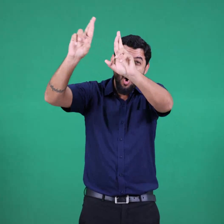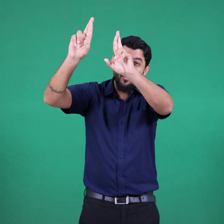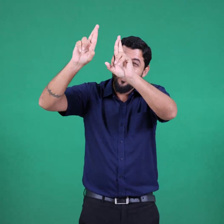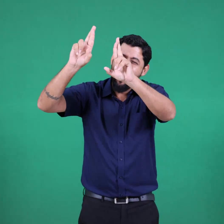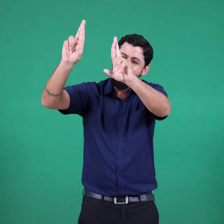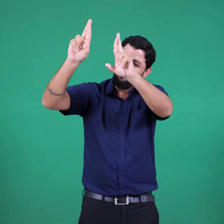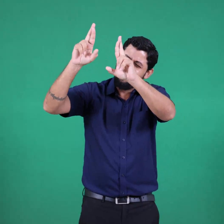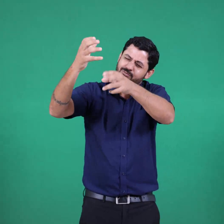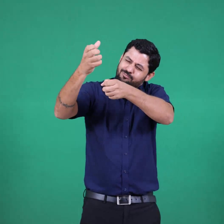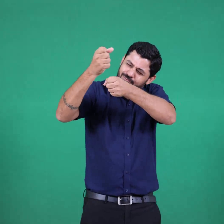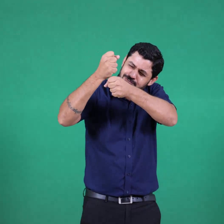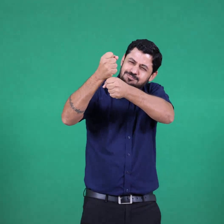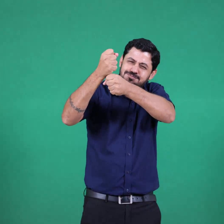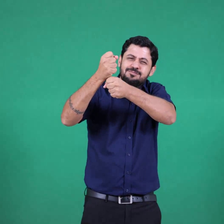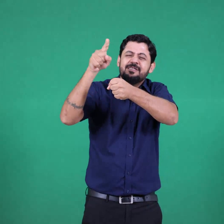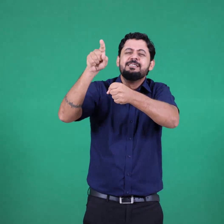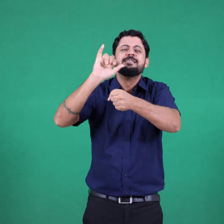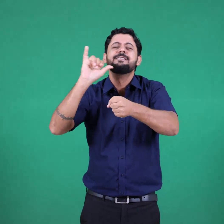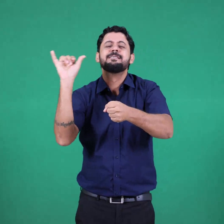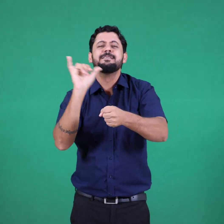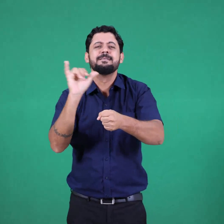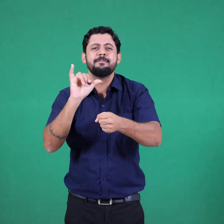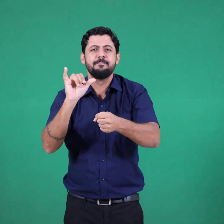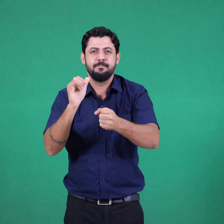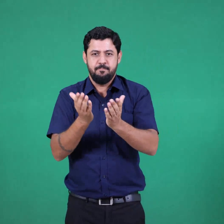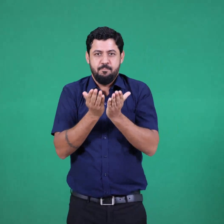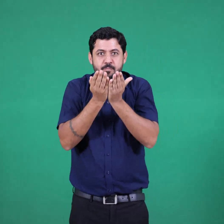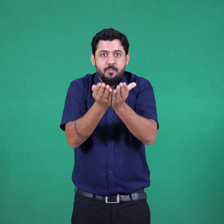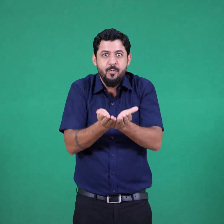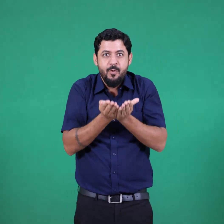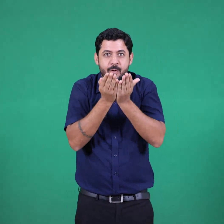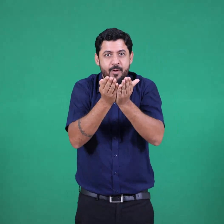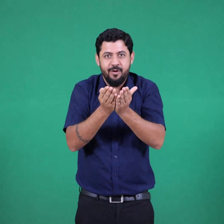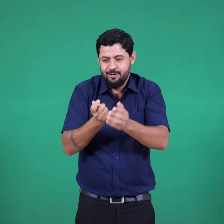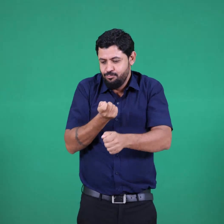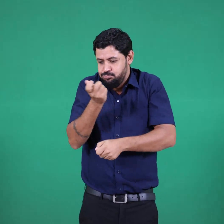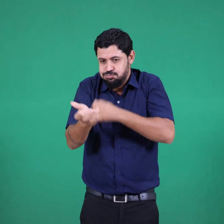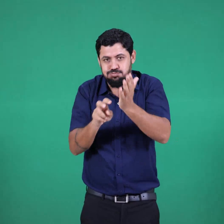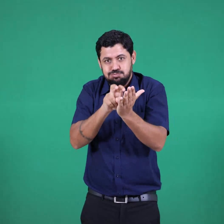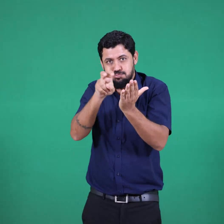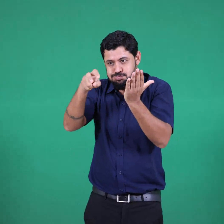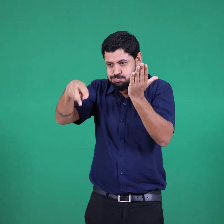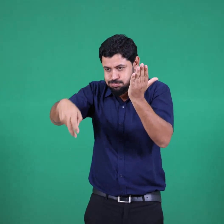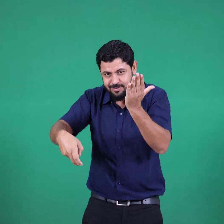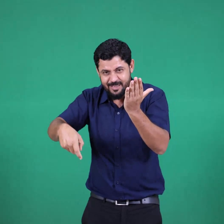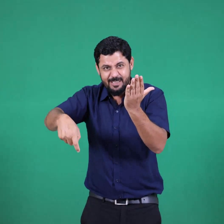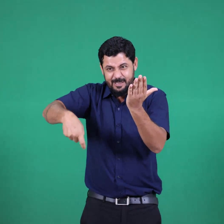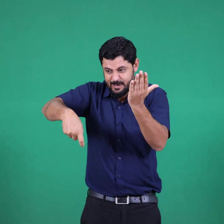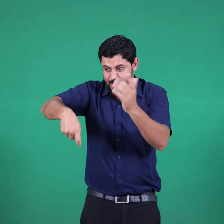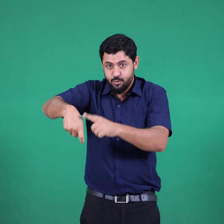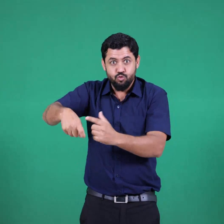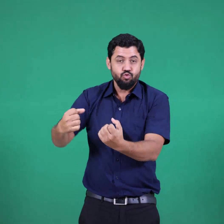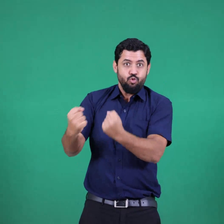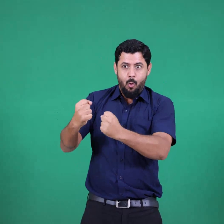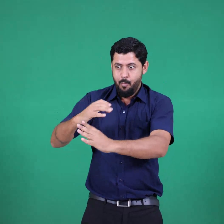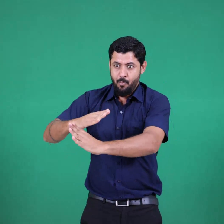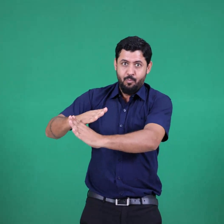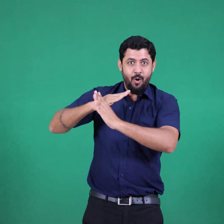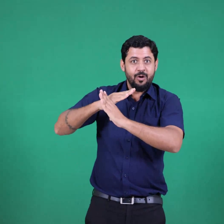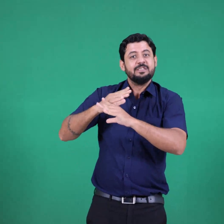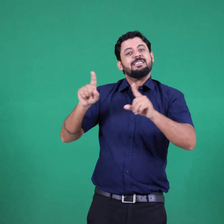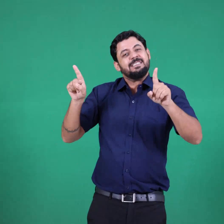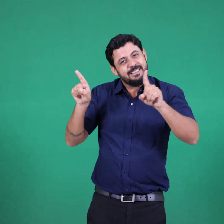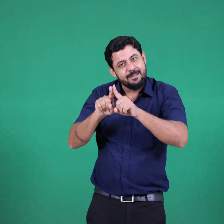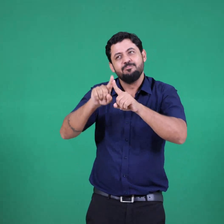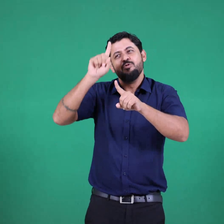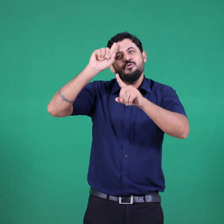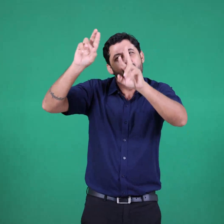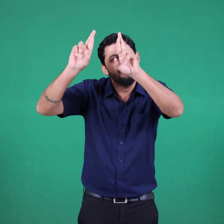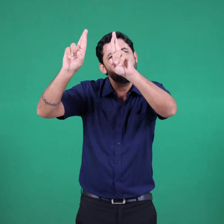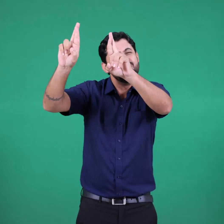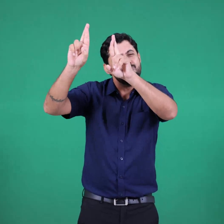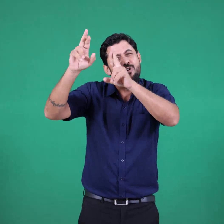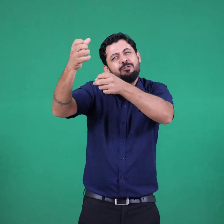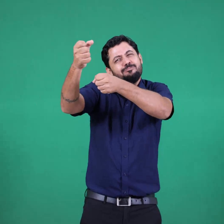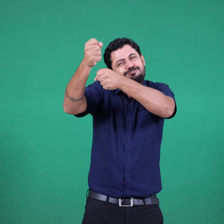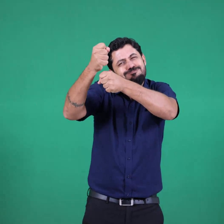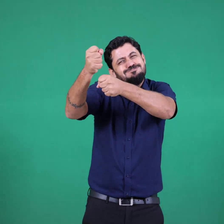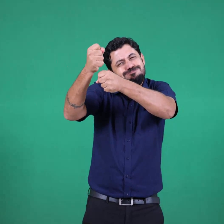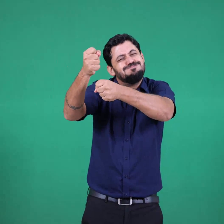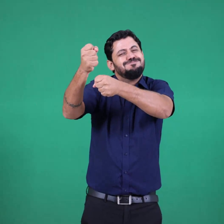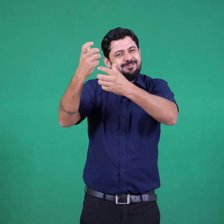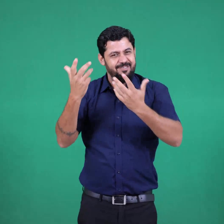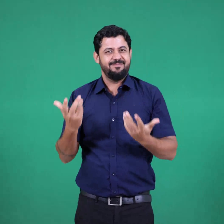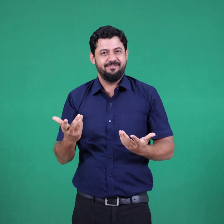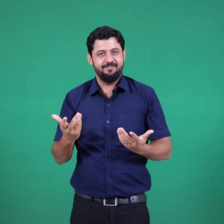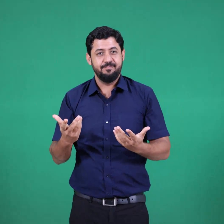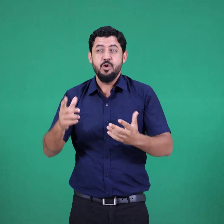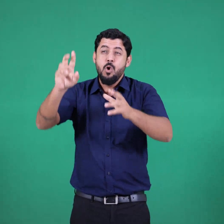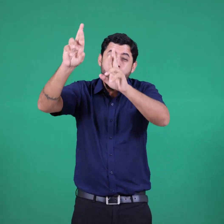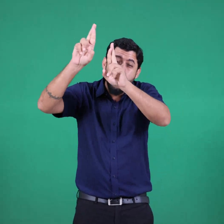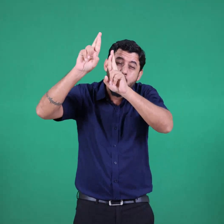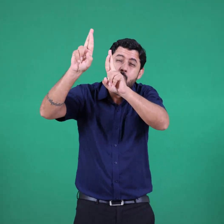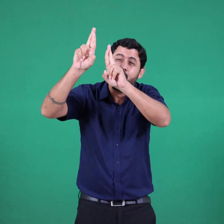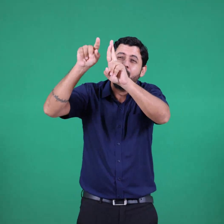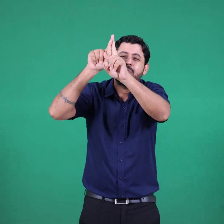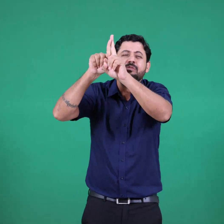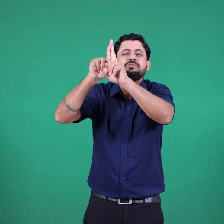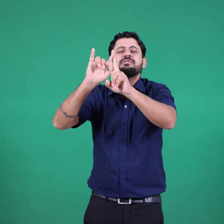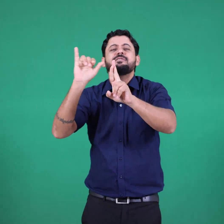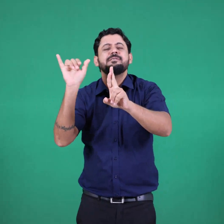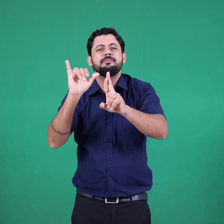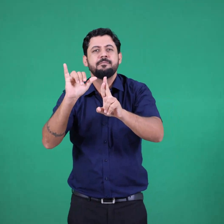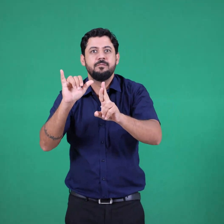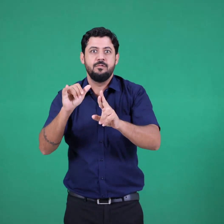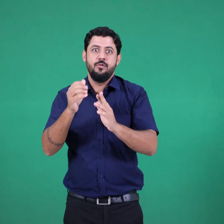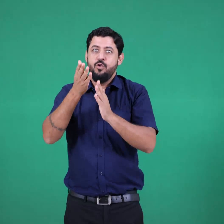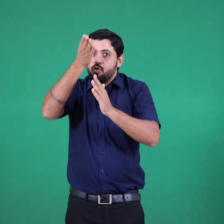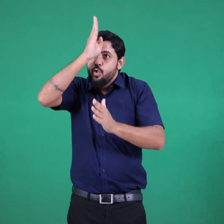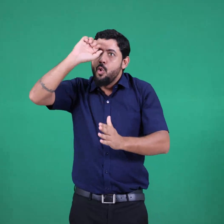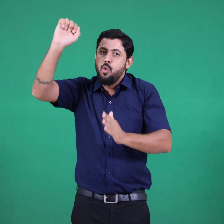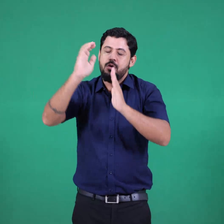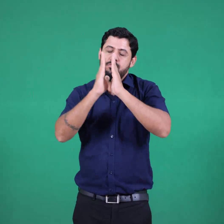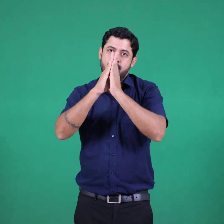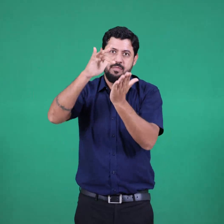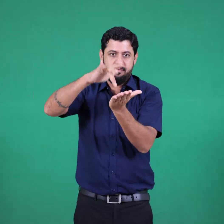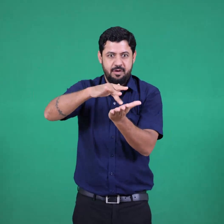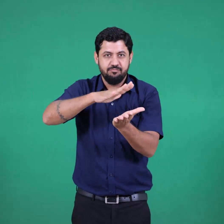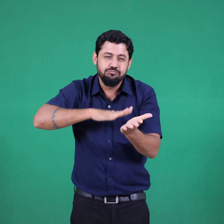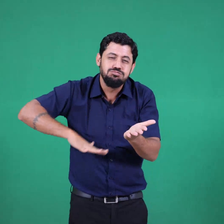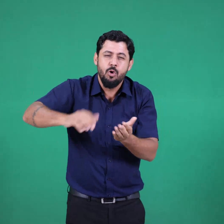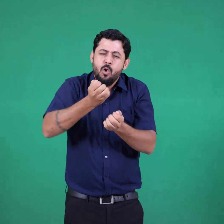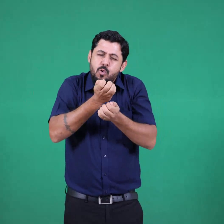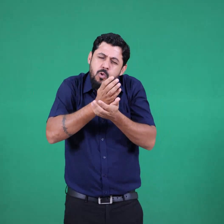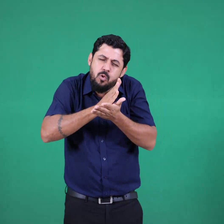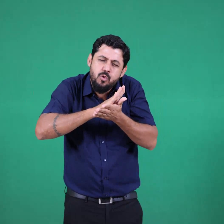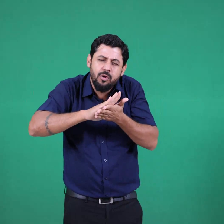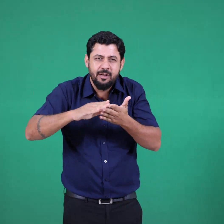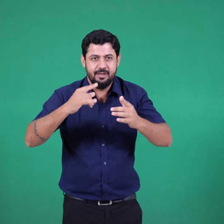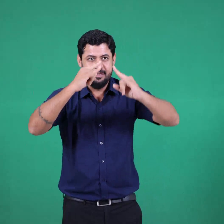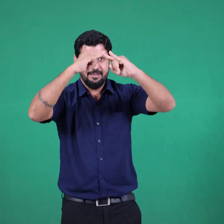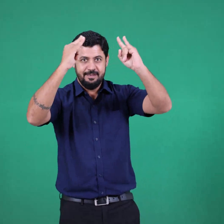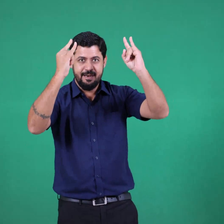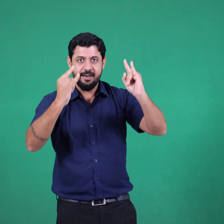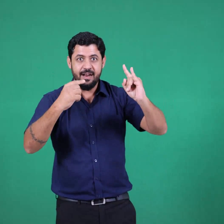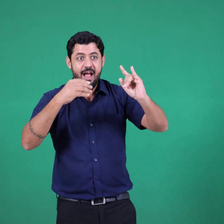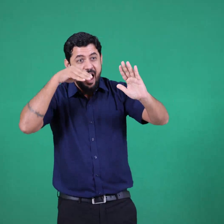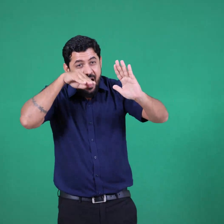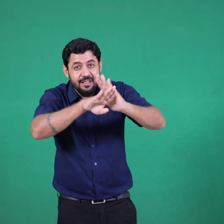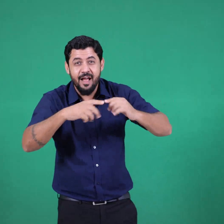We have this hope as an anchor for the soul, firm and secure.